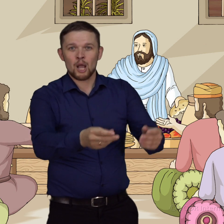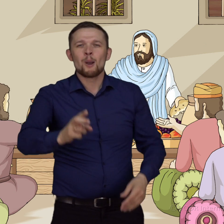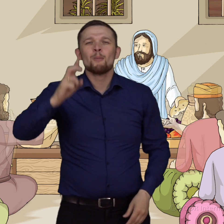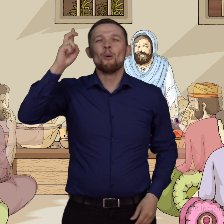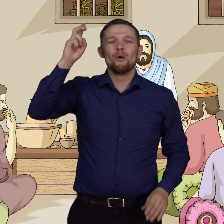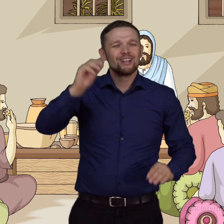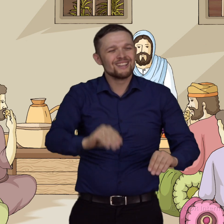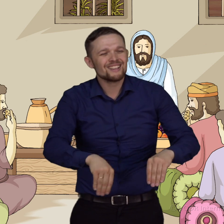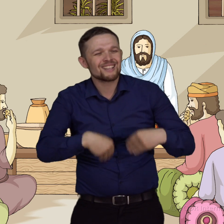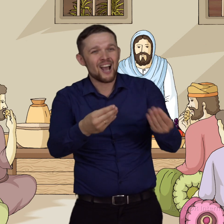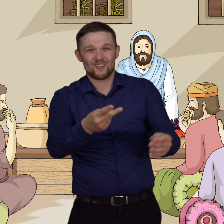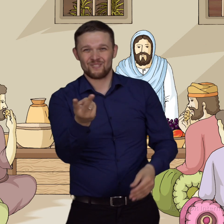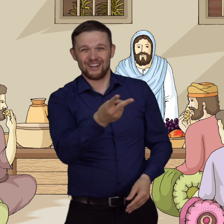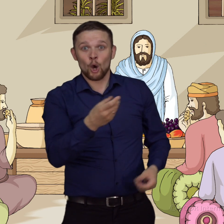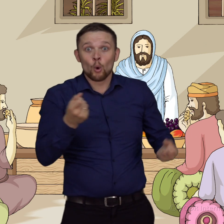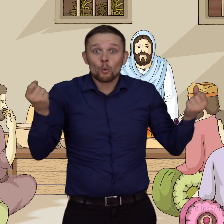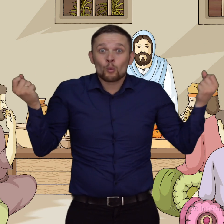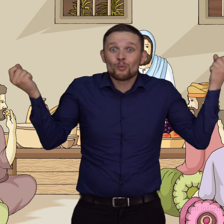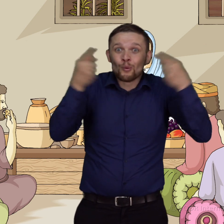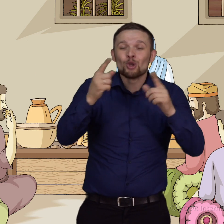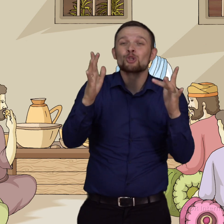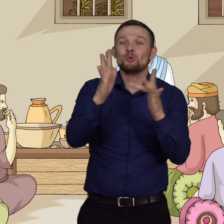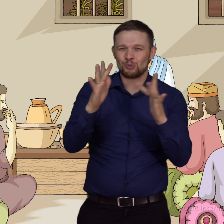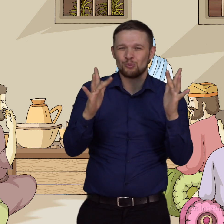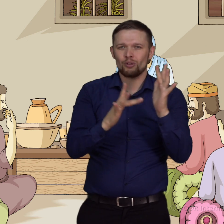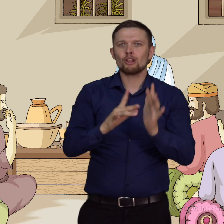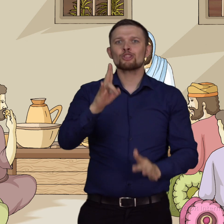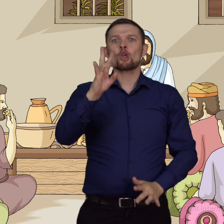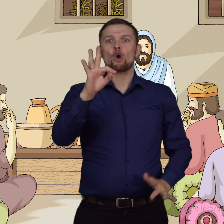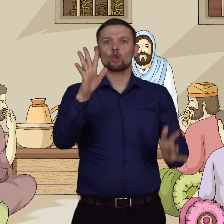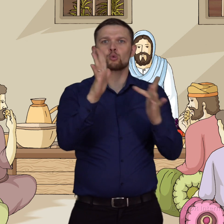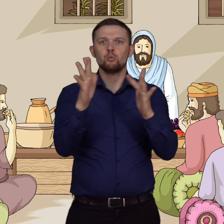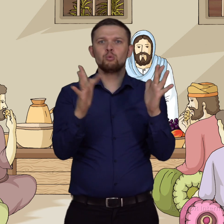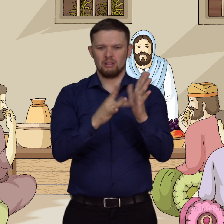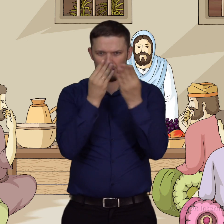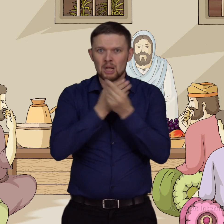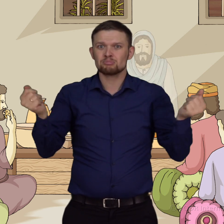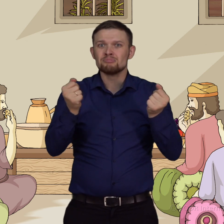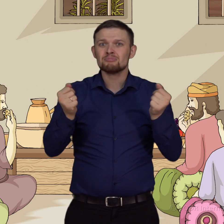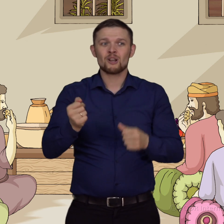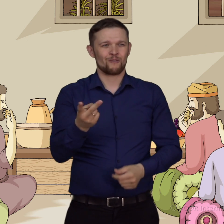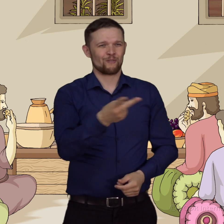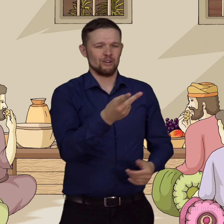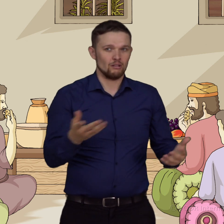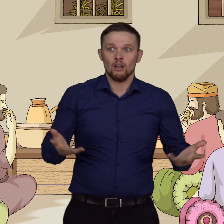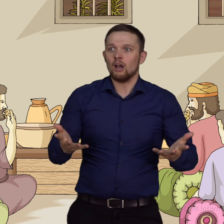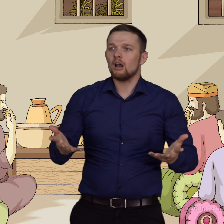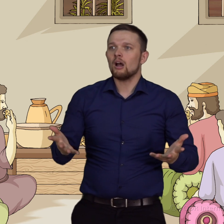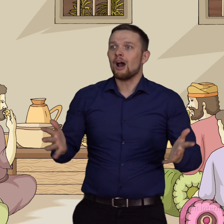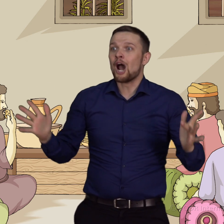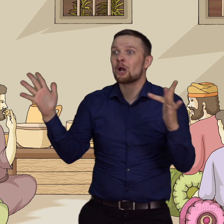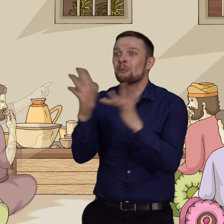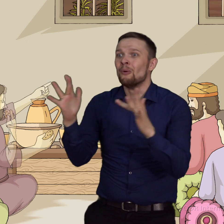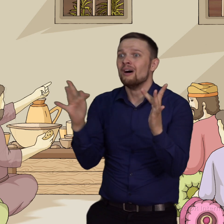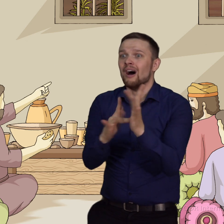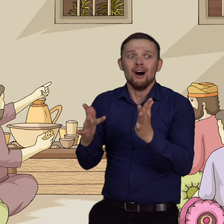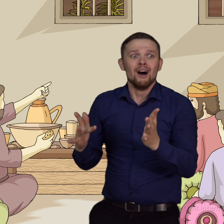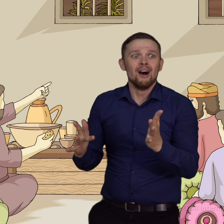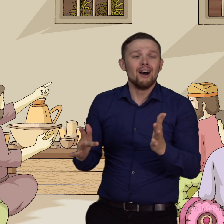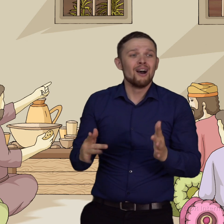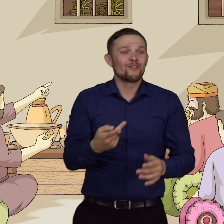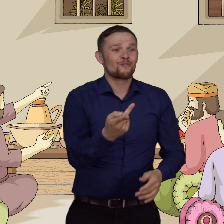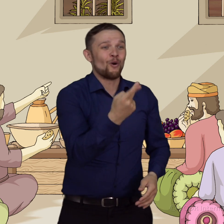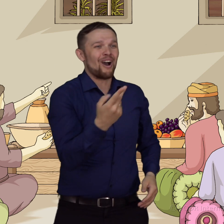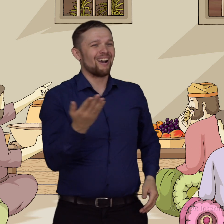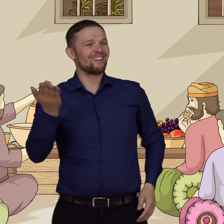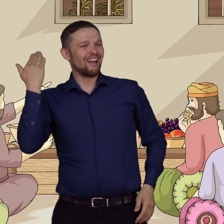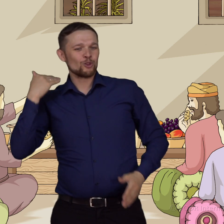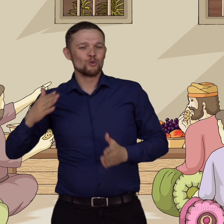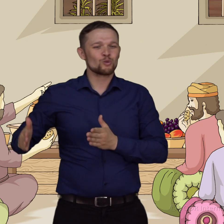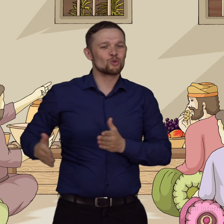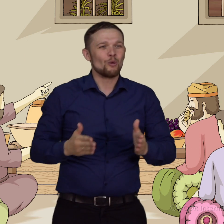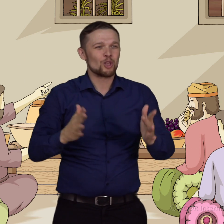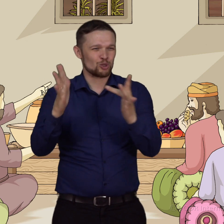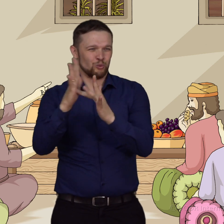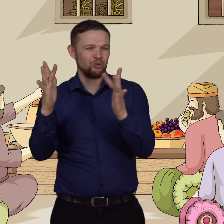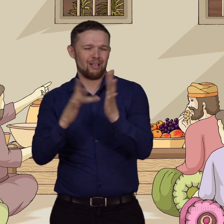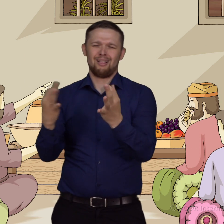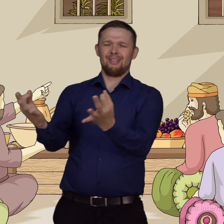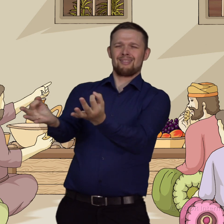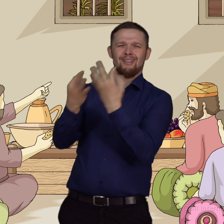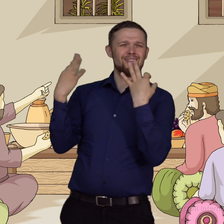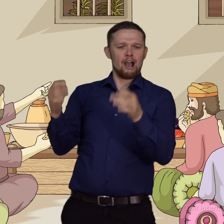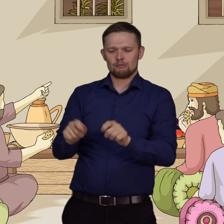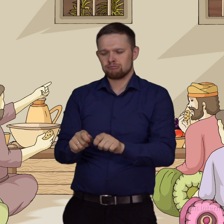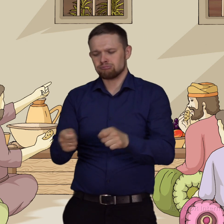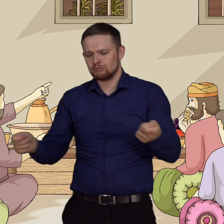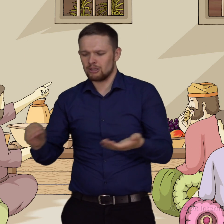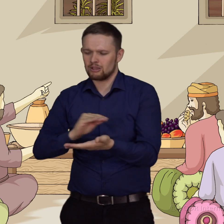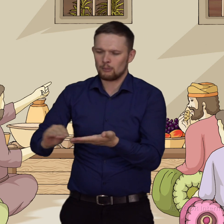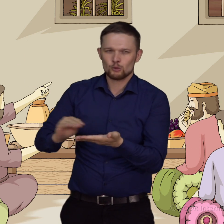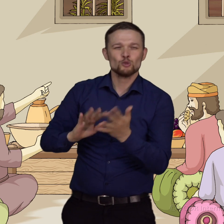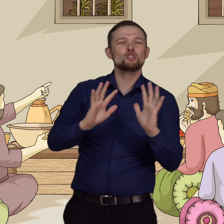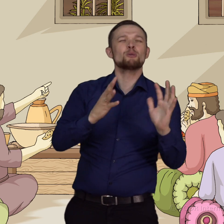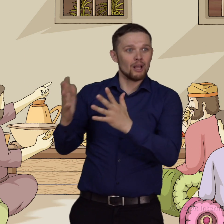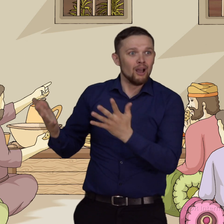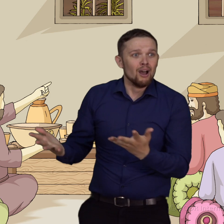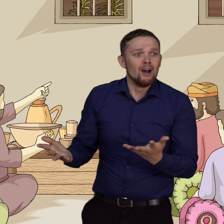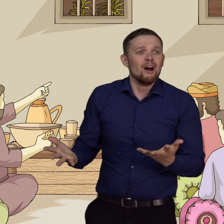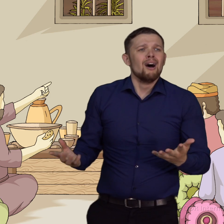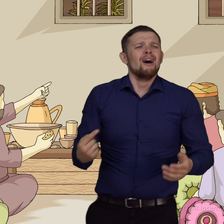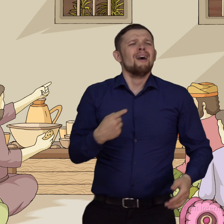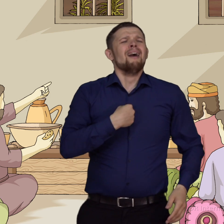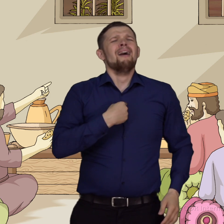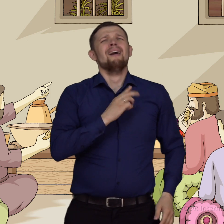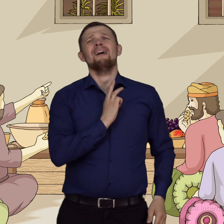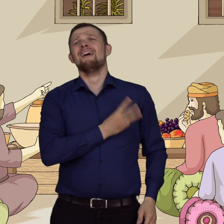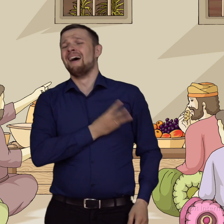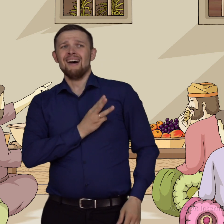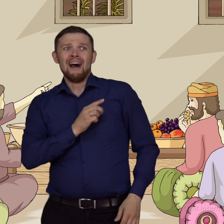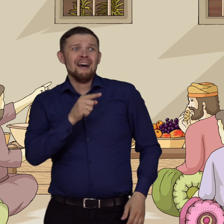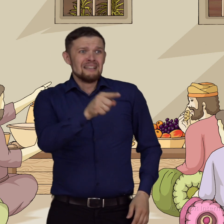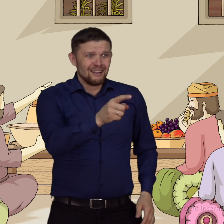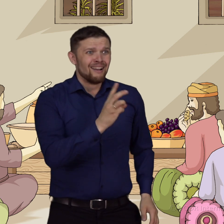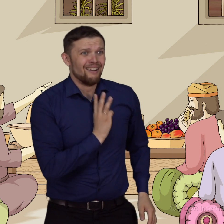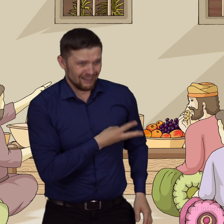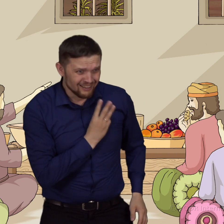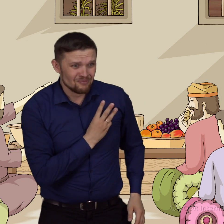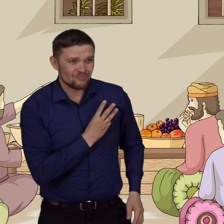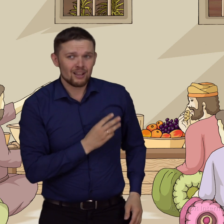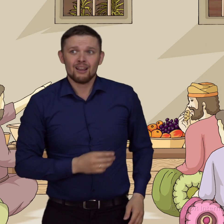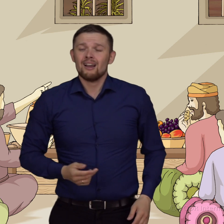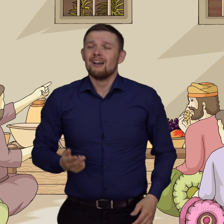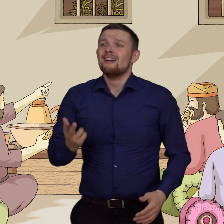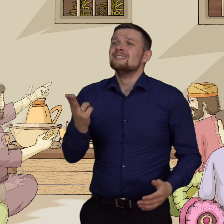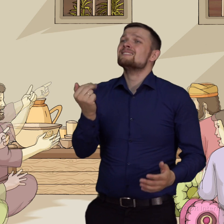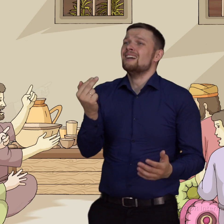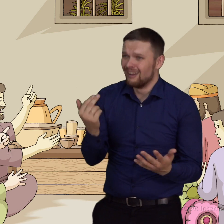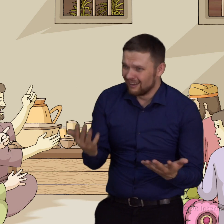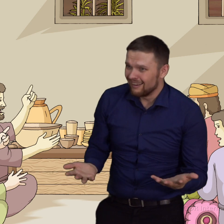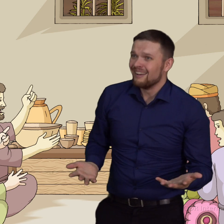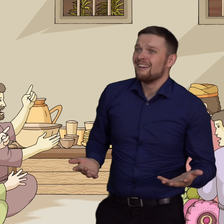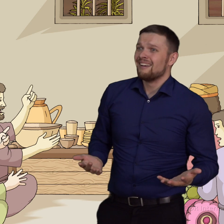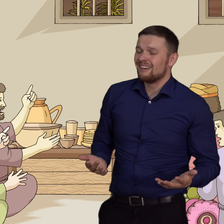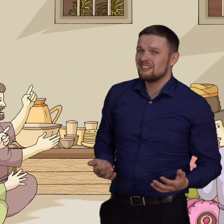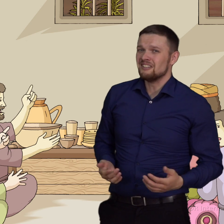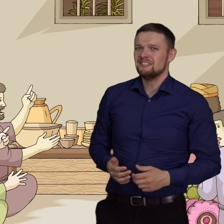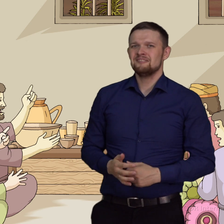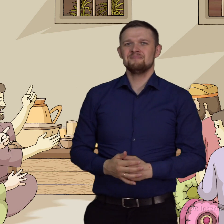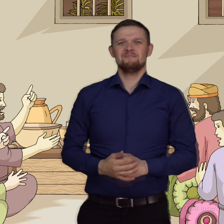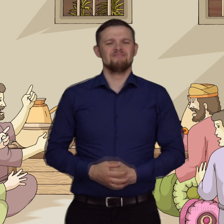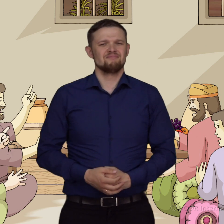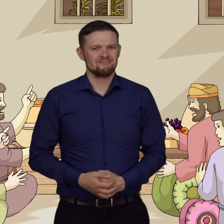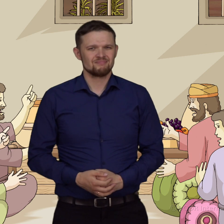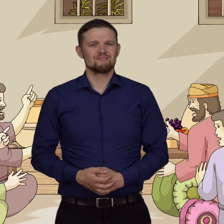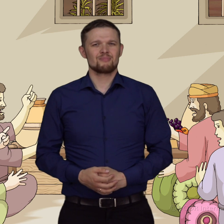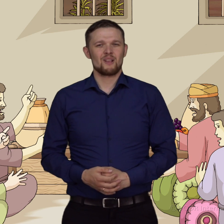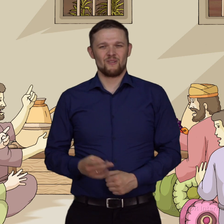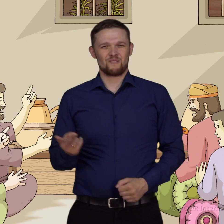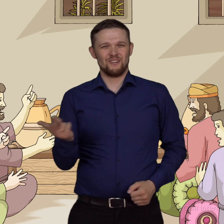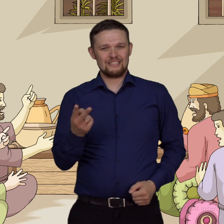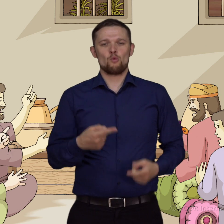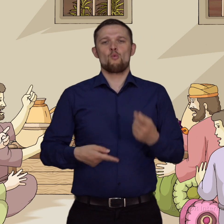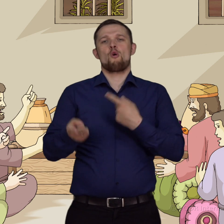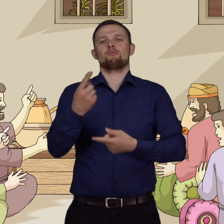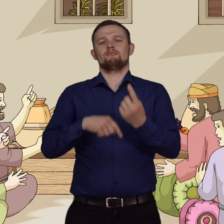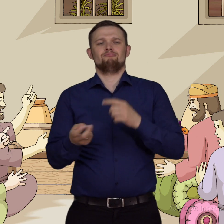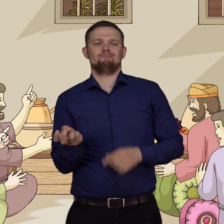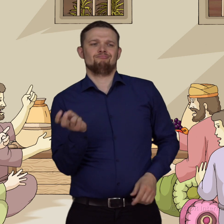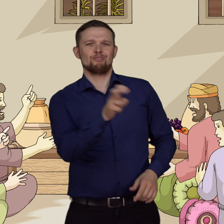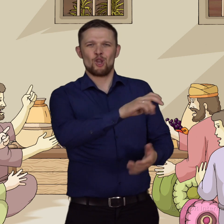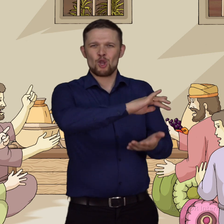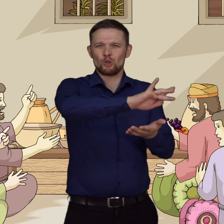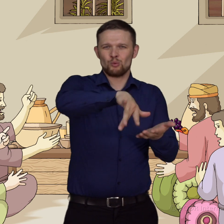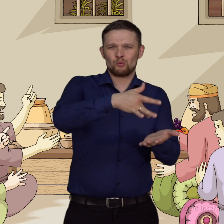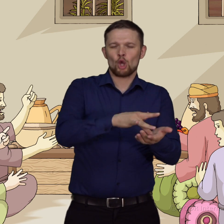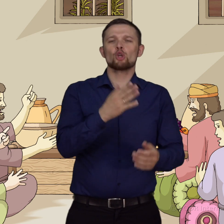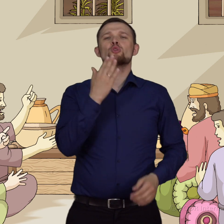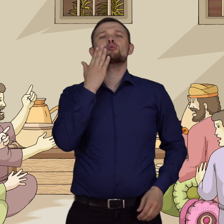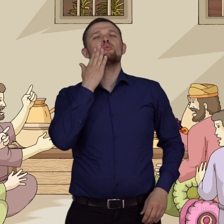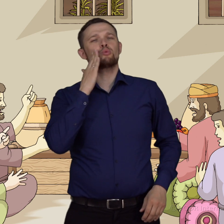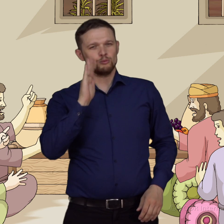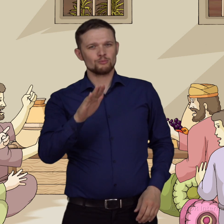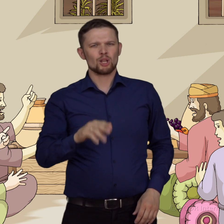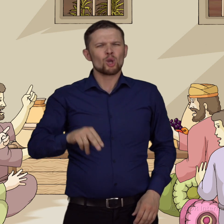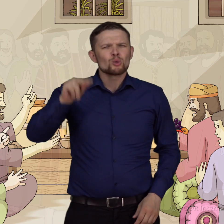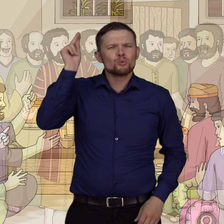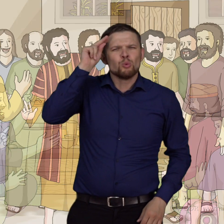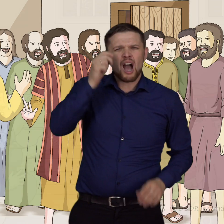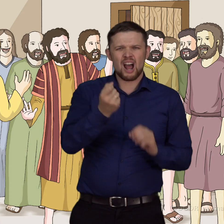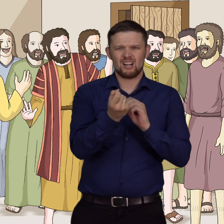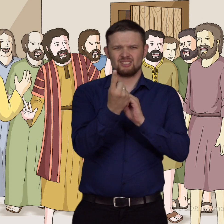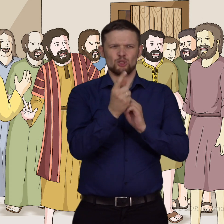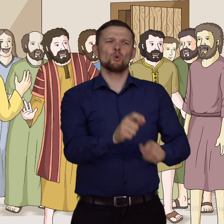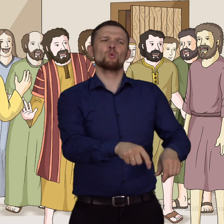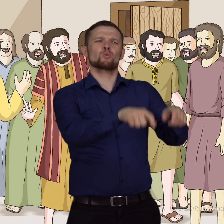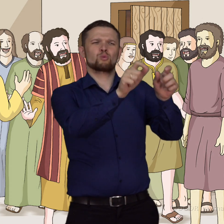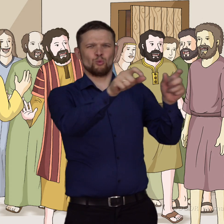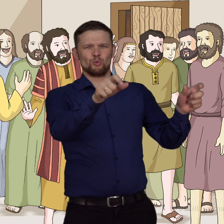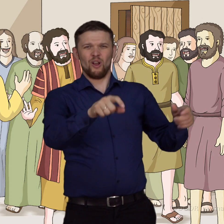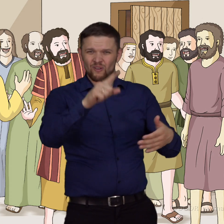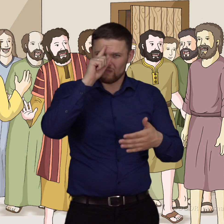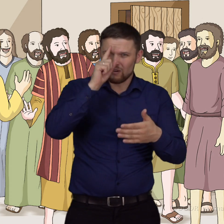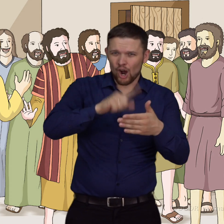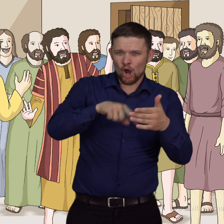Then their eyes were opened and they recognized Jesus—and He disappeared from their sight. They asked each other, “Were not our hearts burning within us as He spoke with us on the road and opened the Scriptures to us?” And they got up that very hour and returned to Jerusalem.